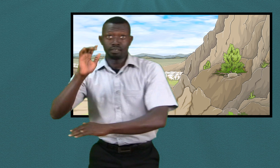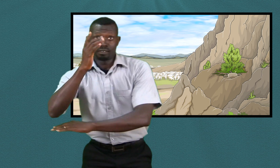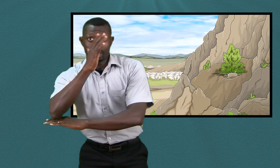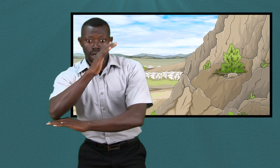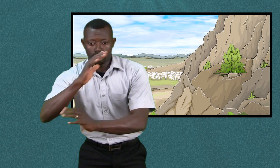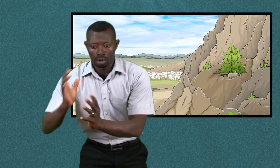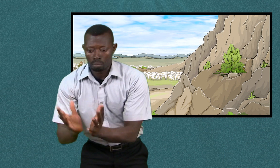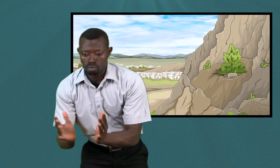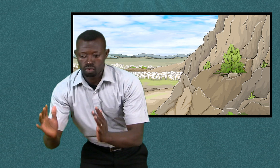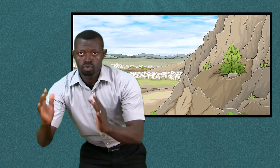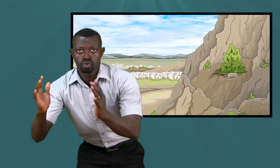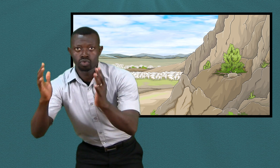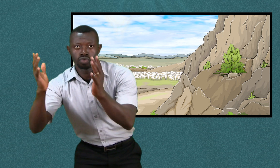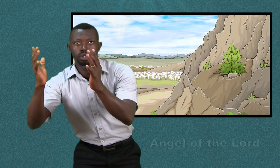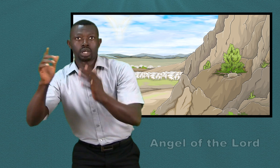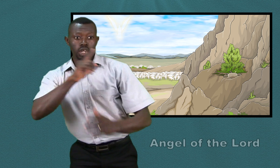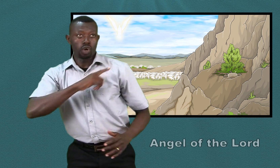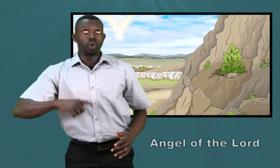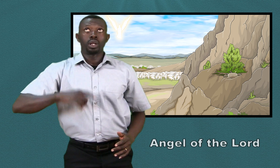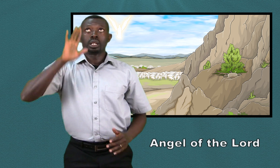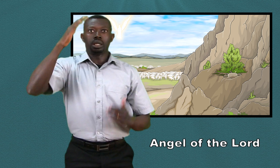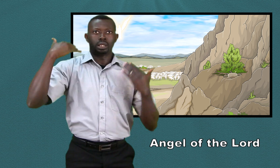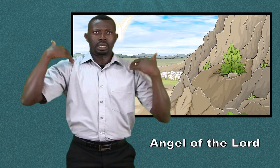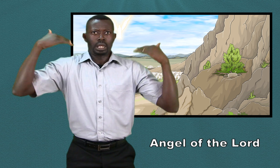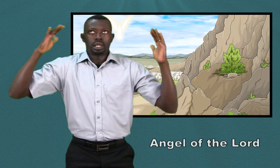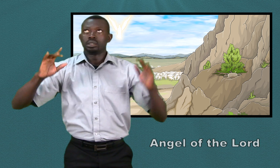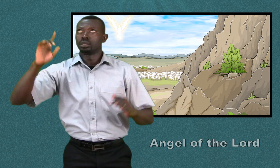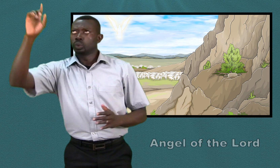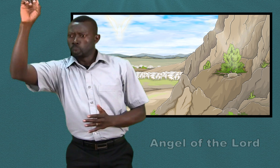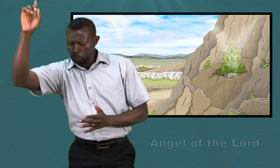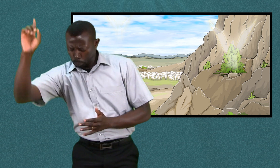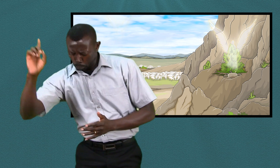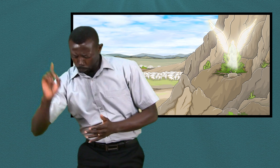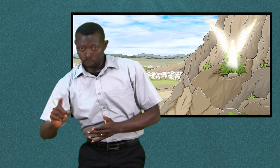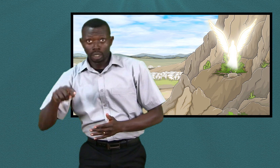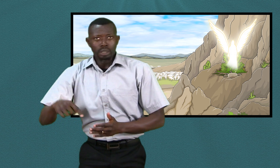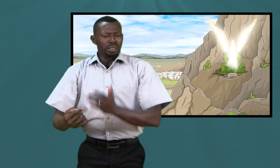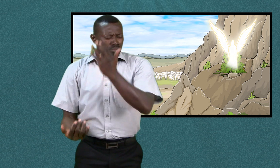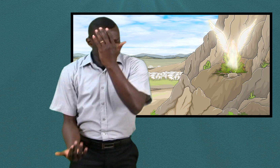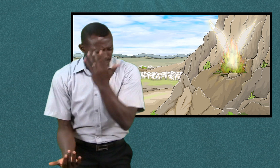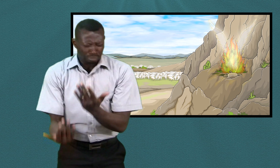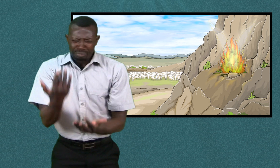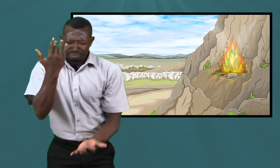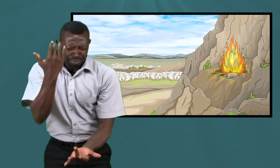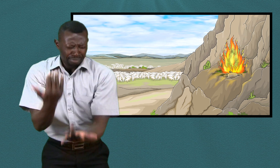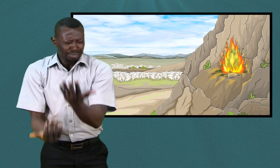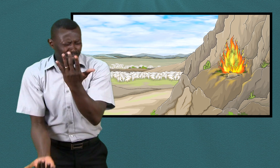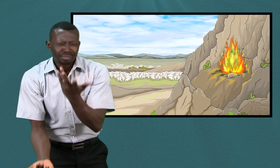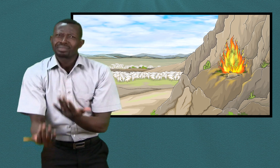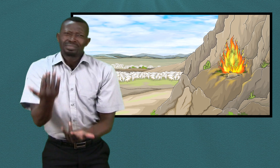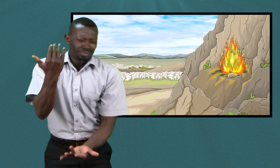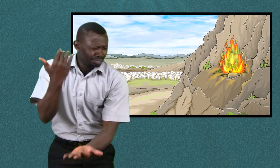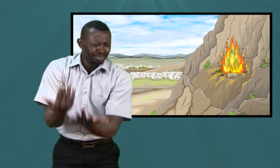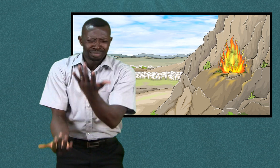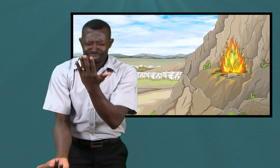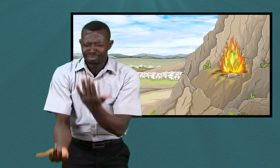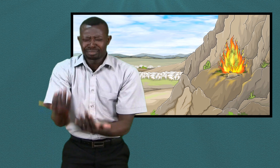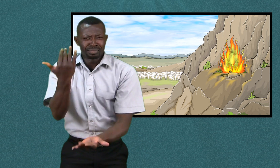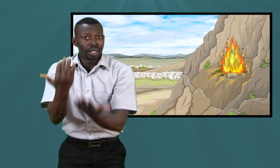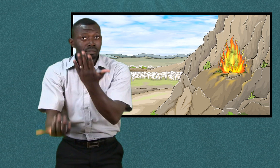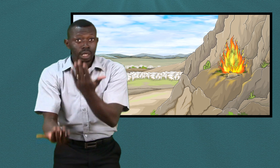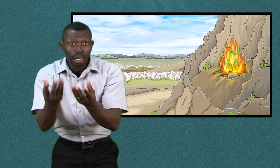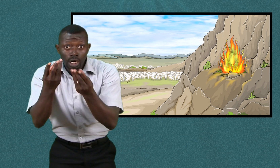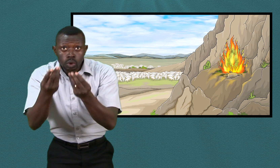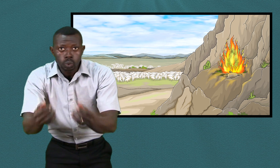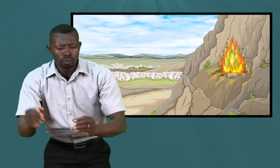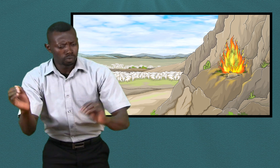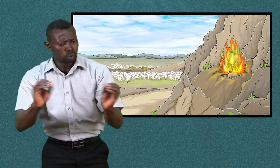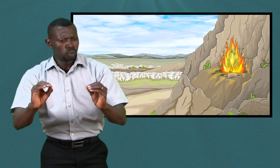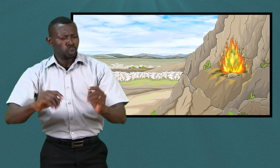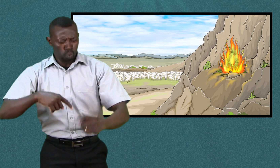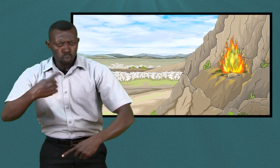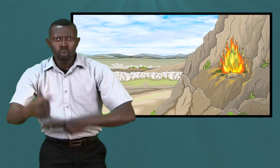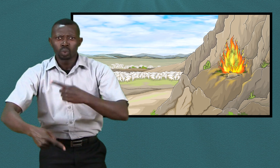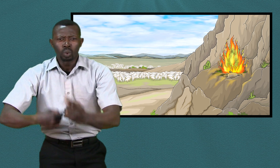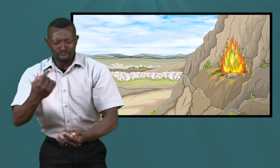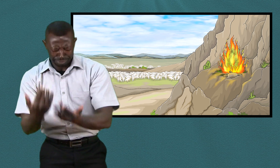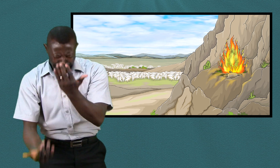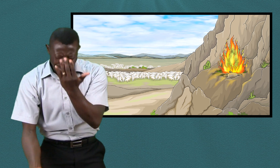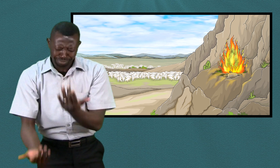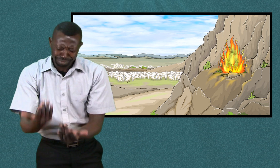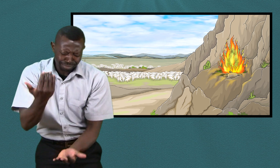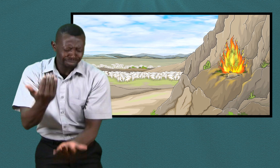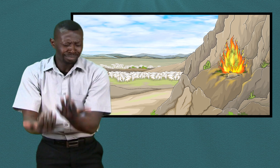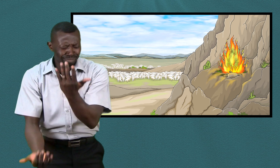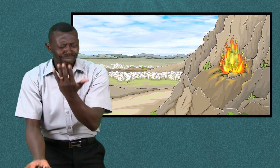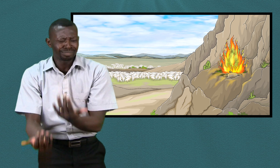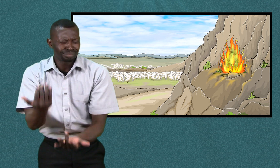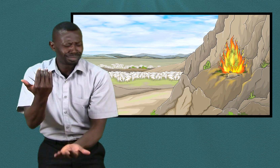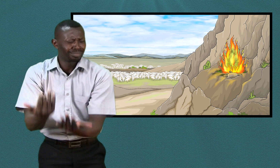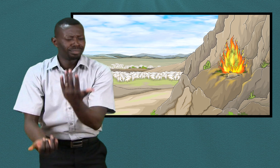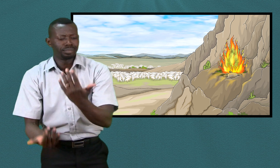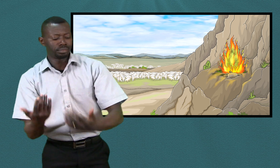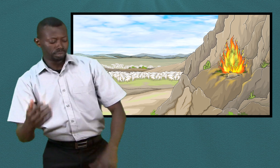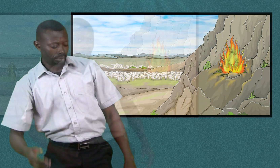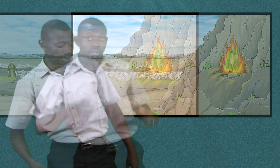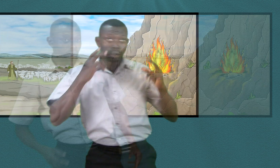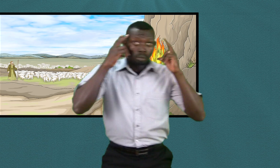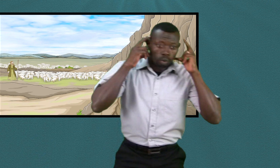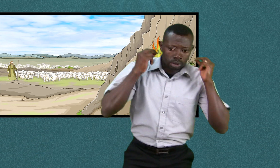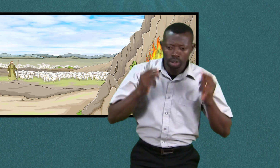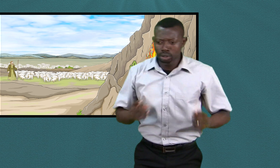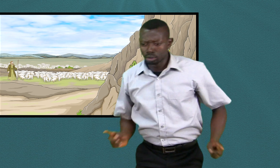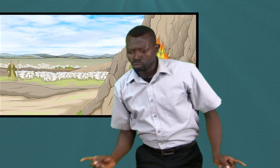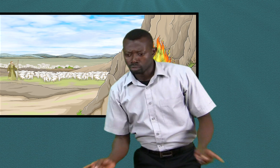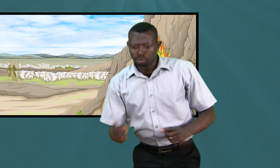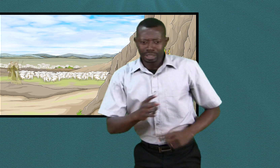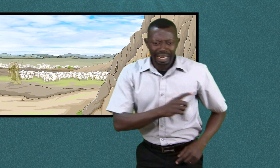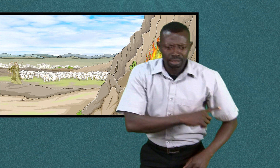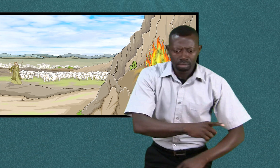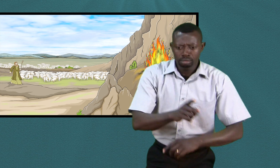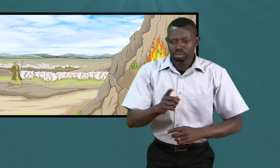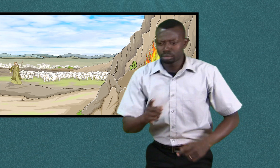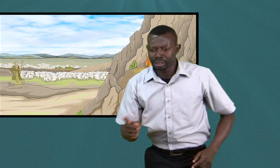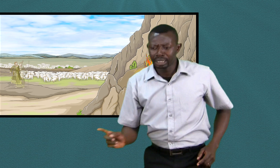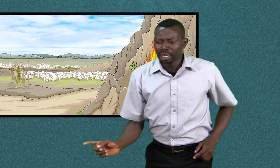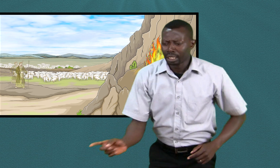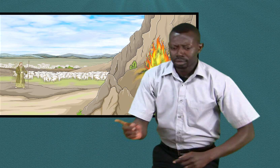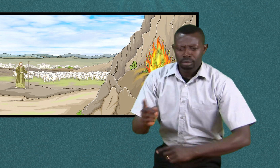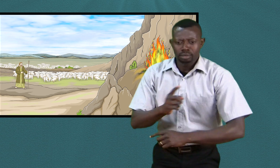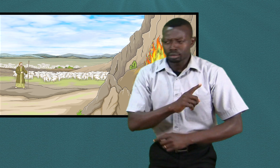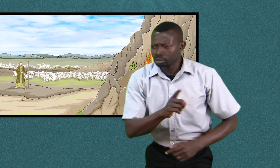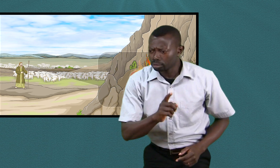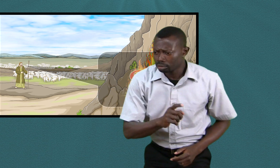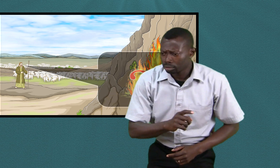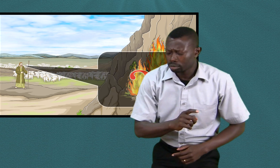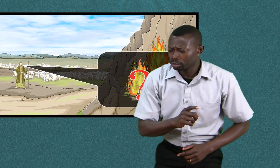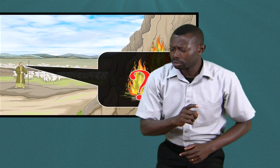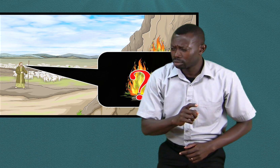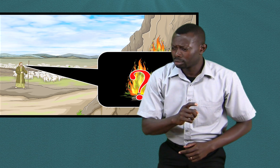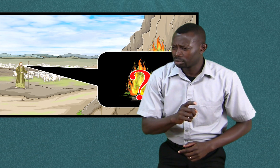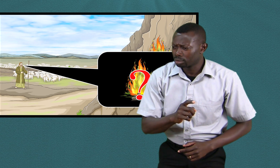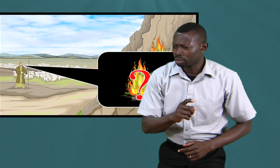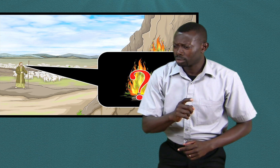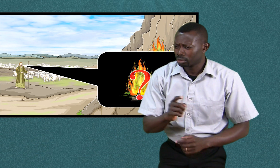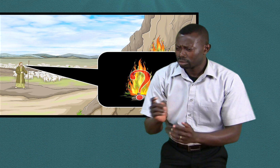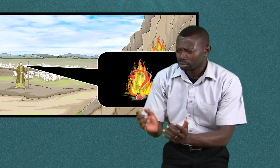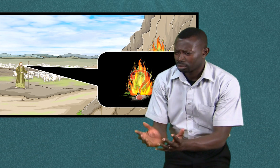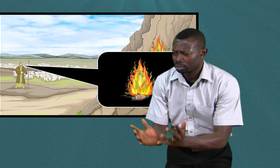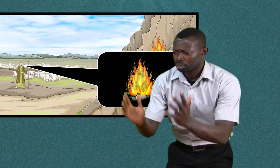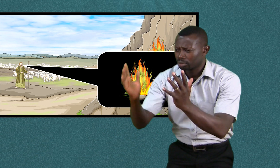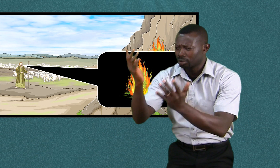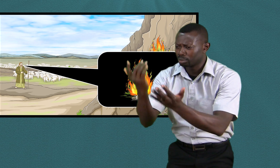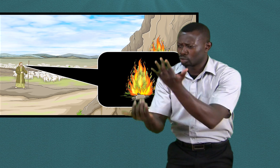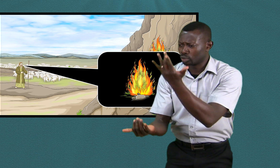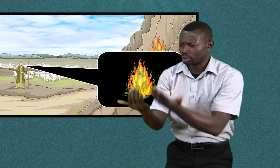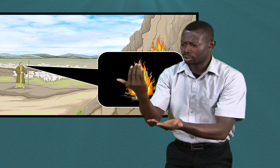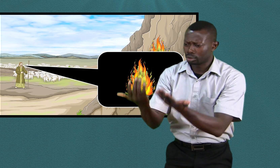There the angel of the LORD appeared to him in a blazing fire from within a bush. Moses saw the bush ablaze with fire, but it was not consumed.